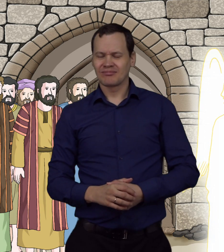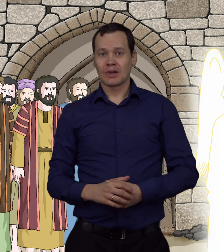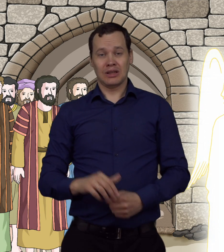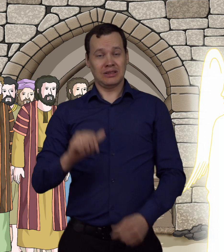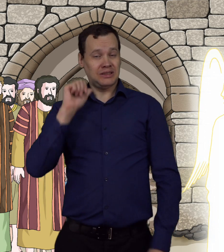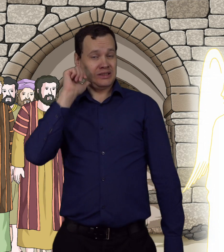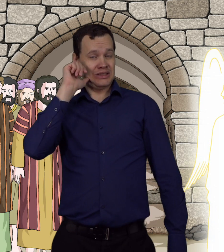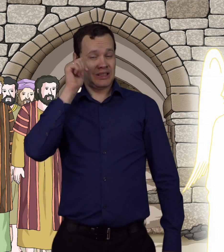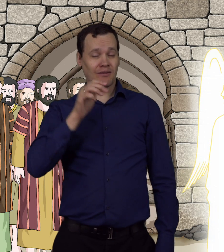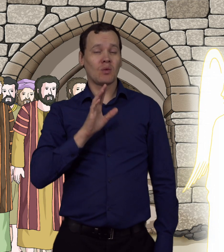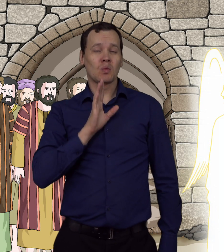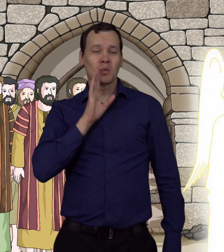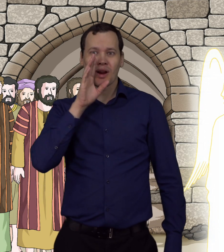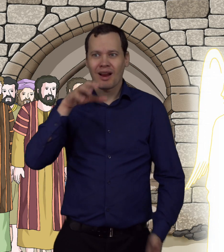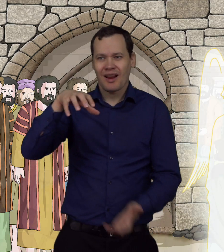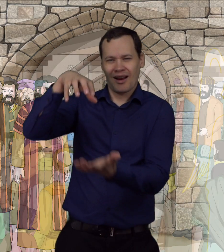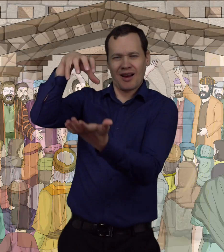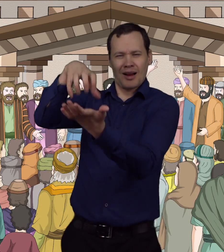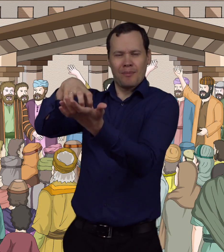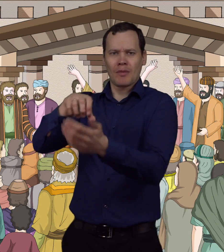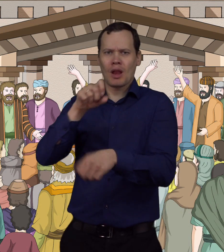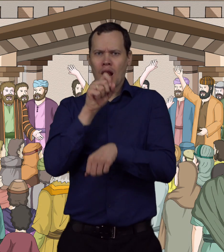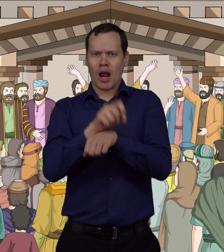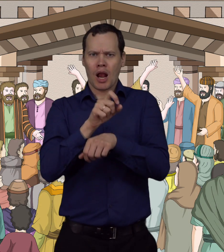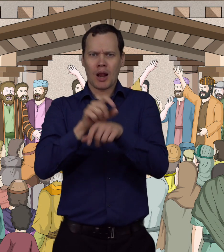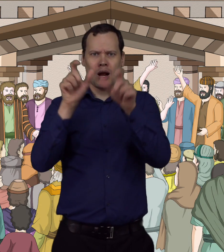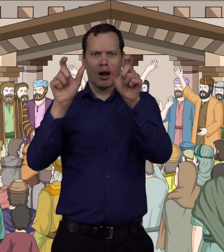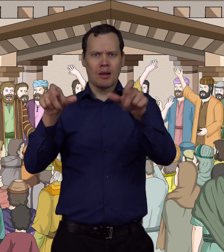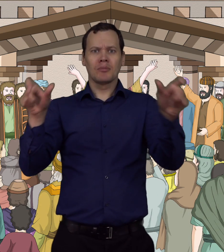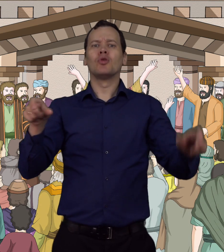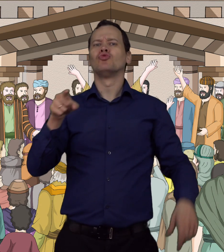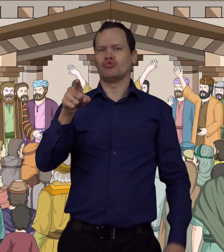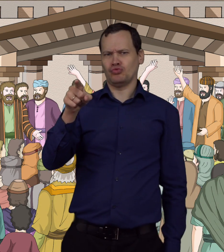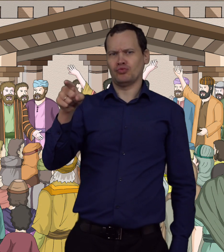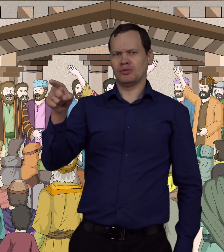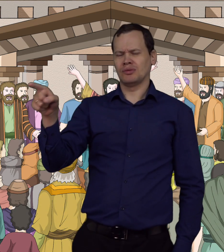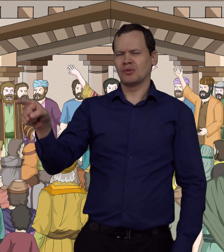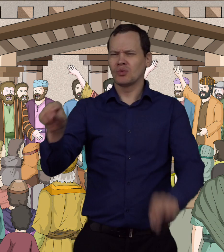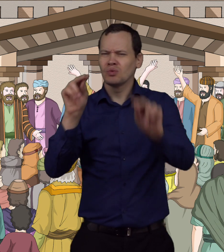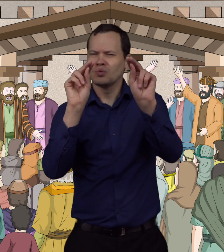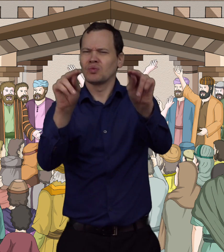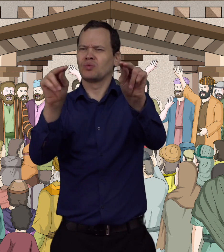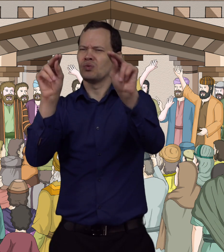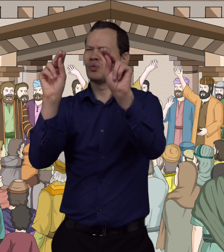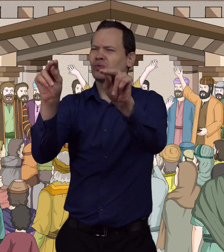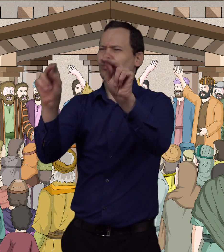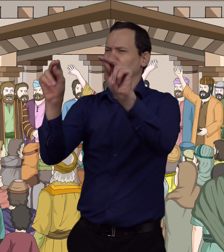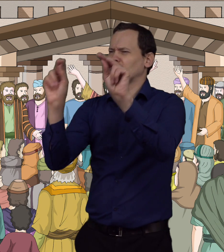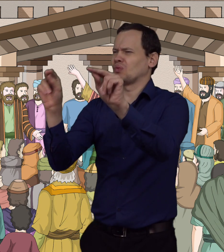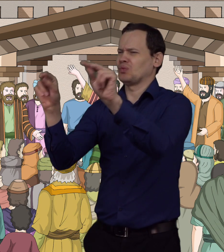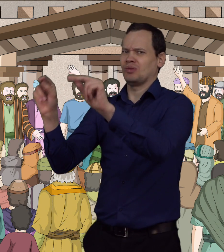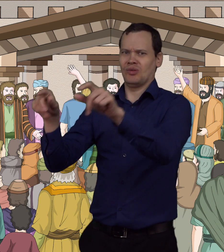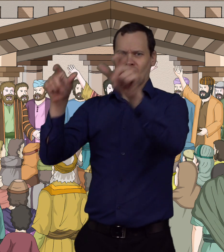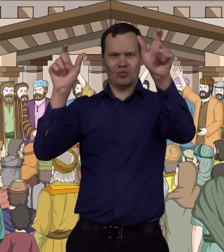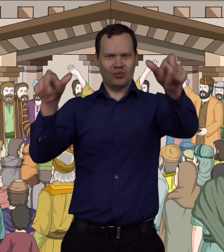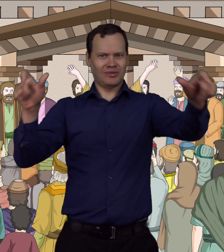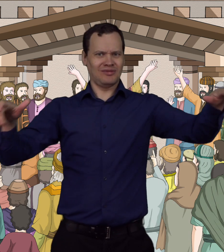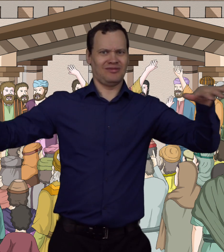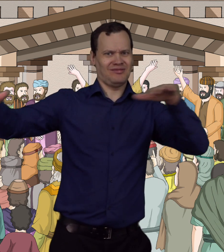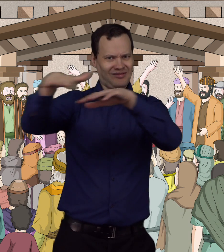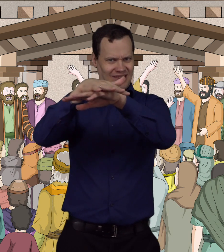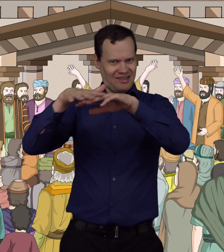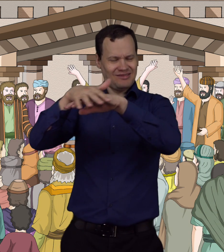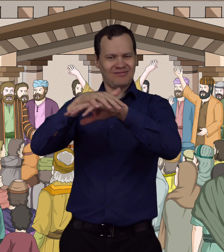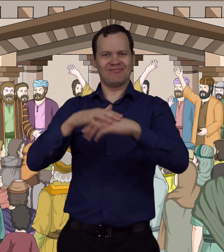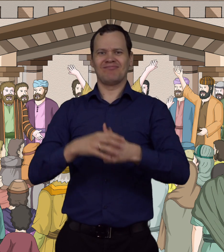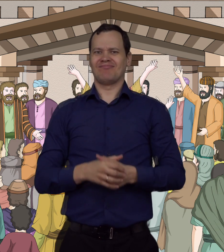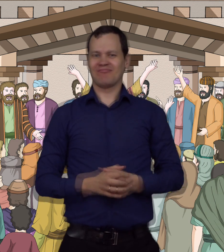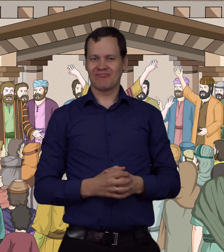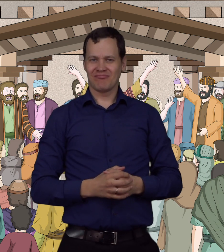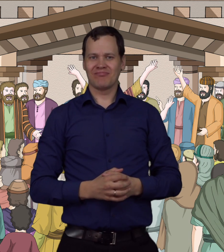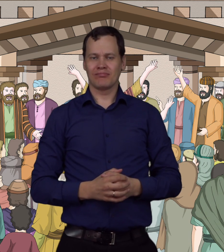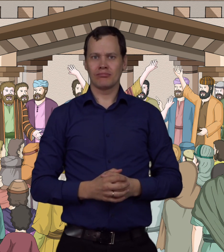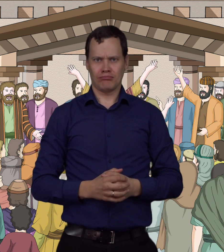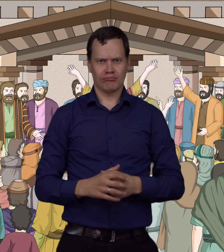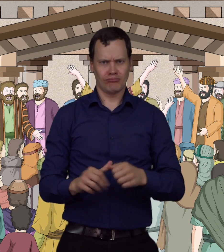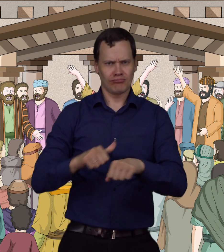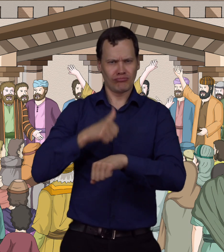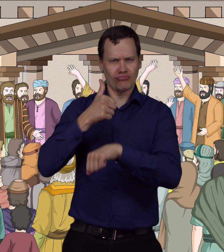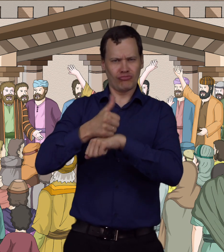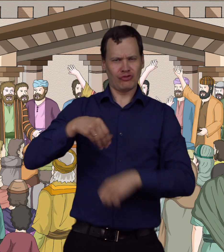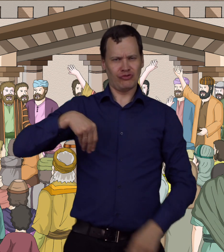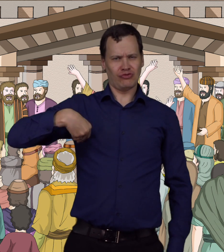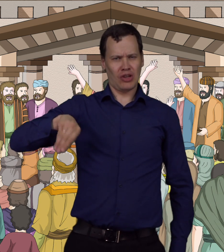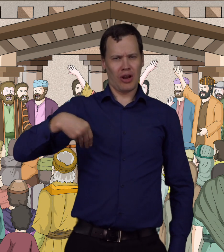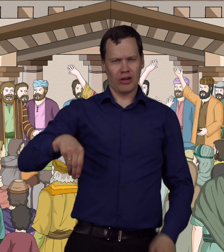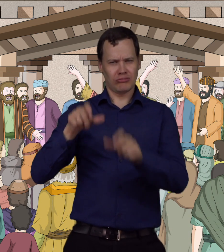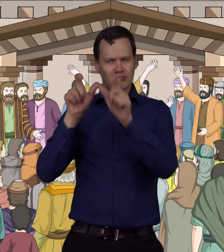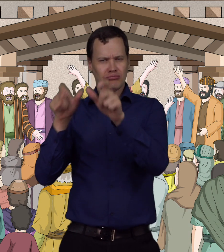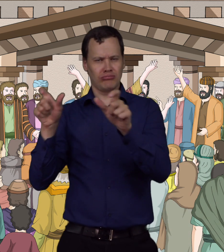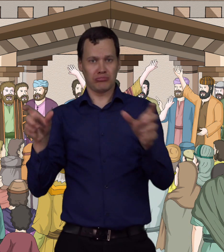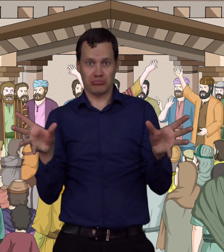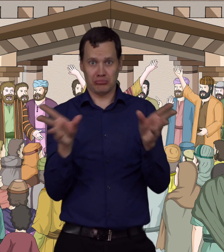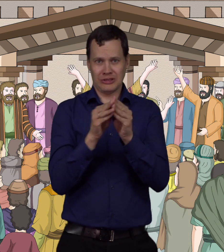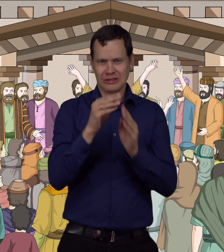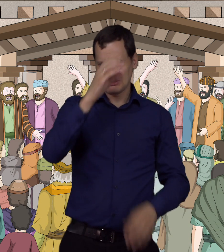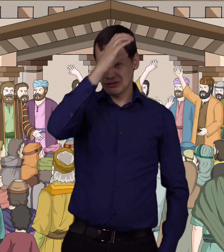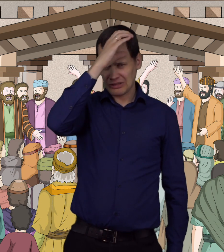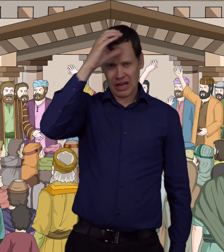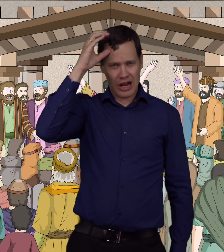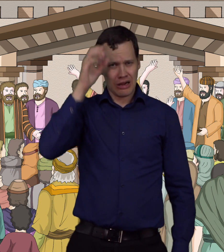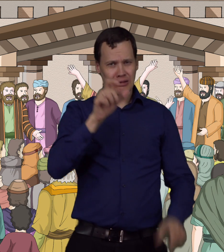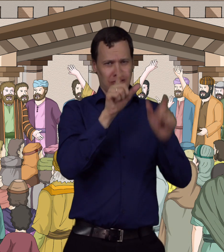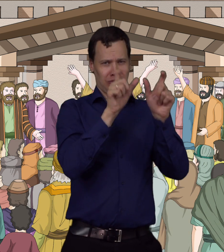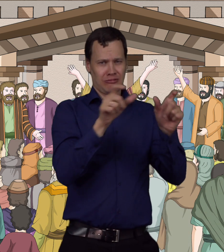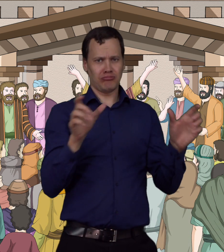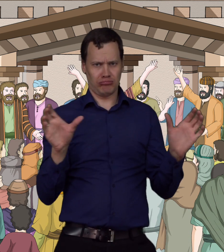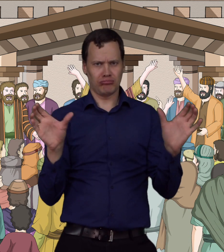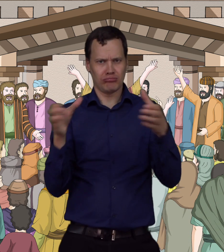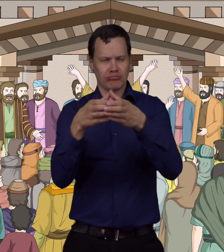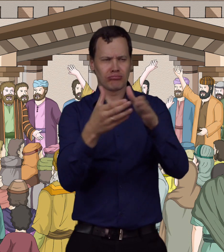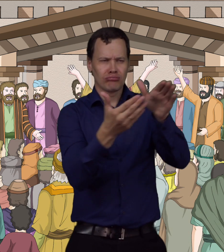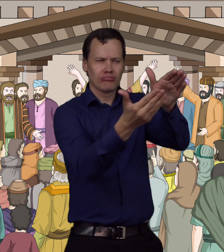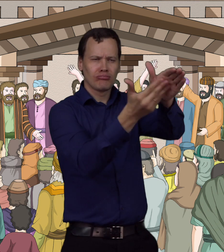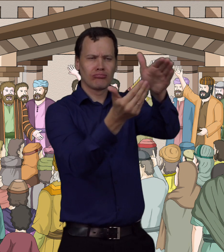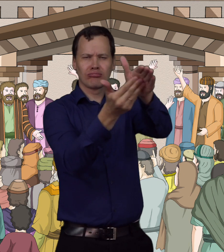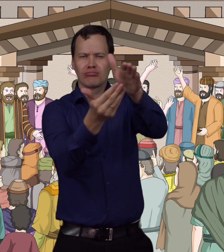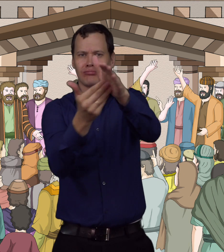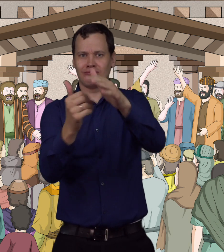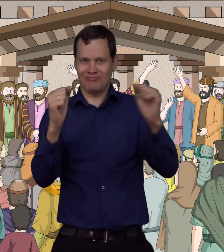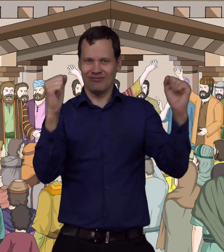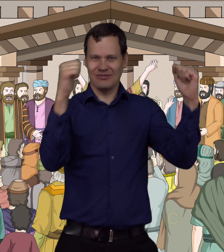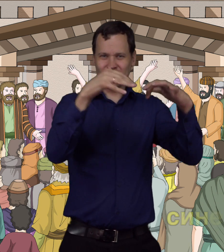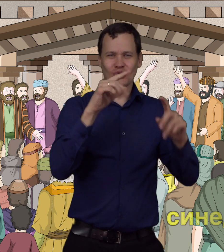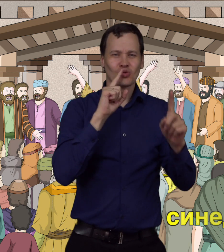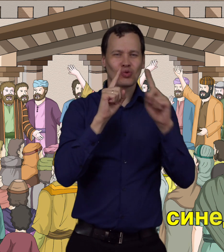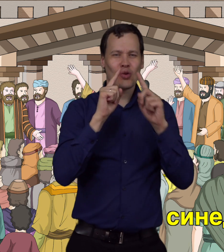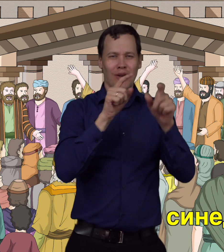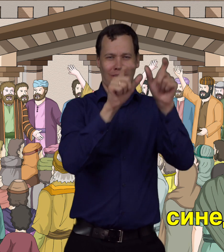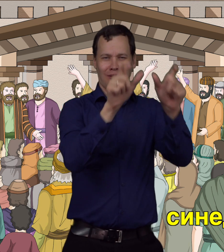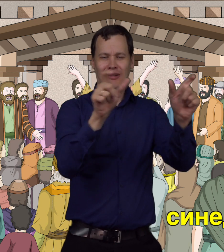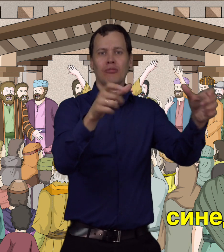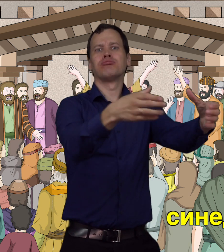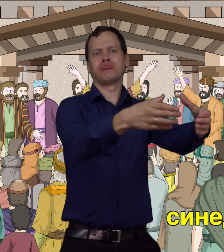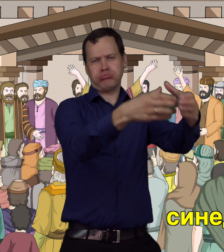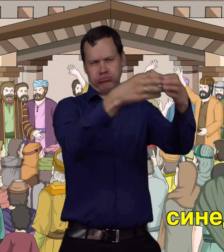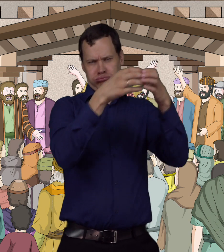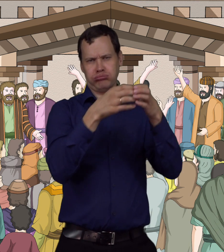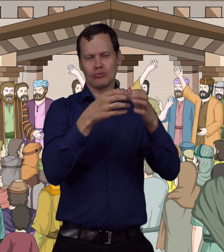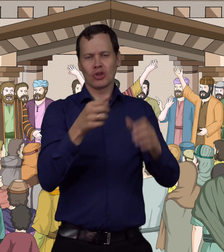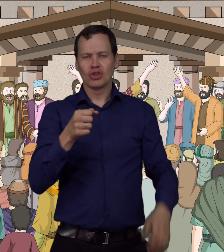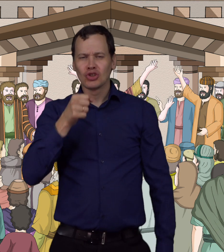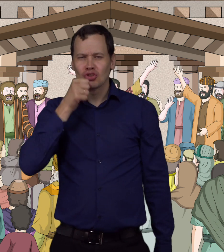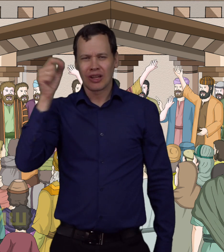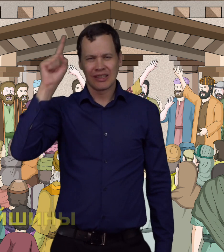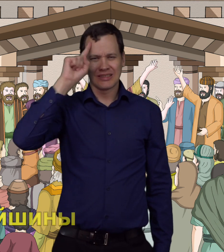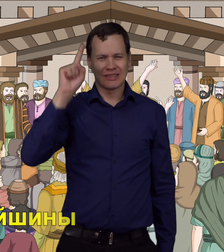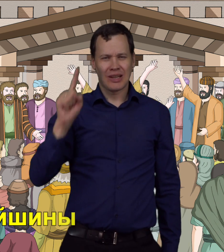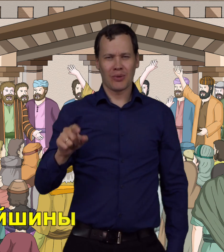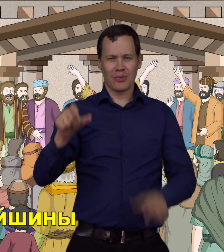At daybreak the apostles entered the temple courts as they had been told and began to teach the people.